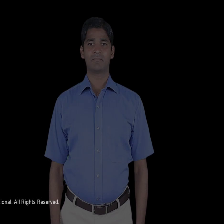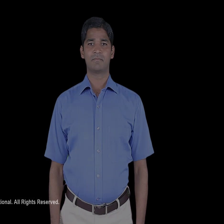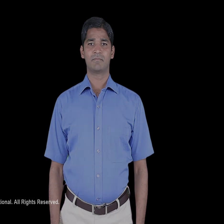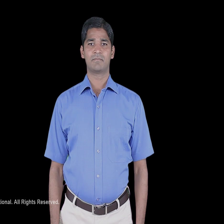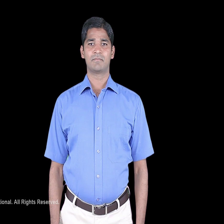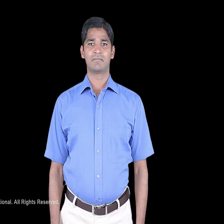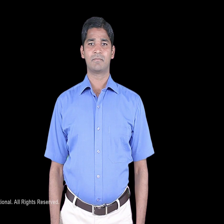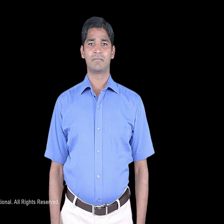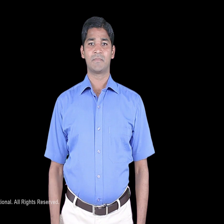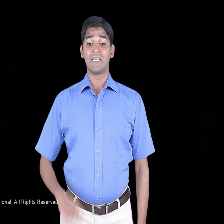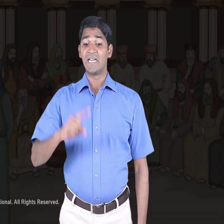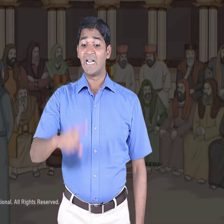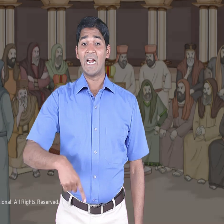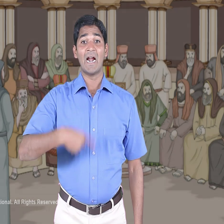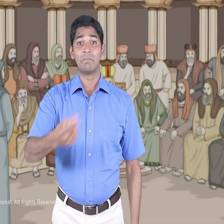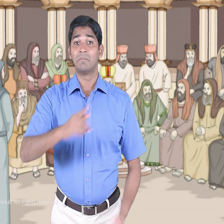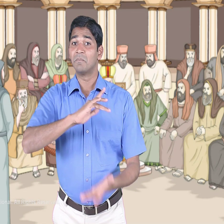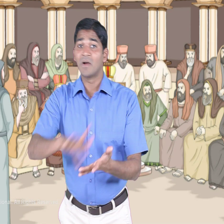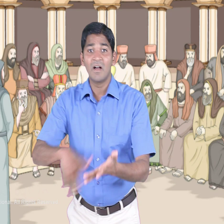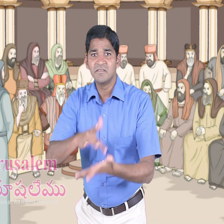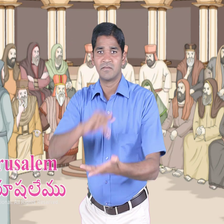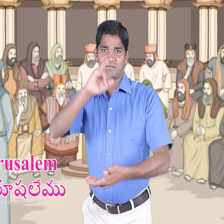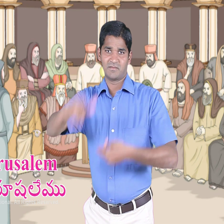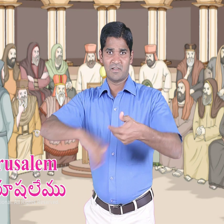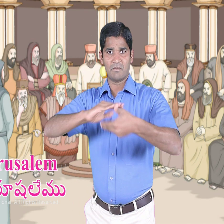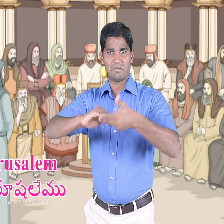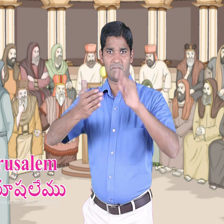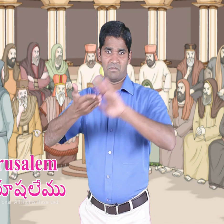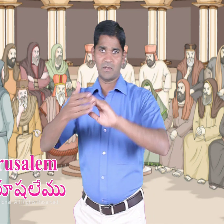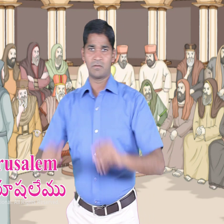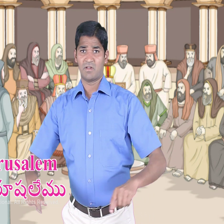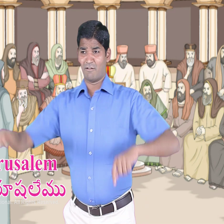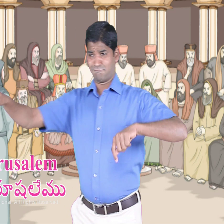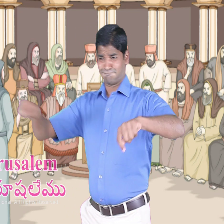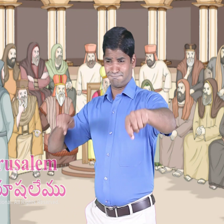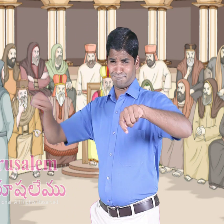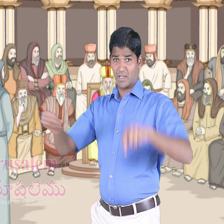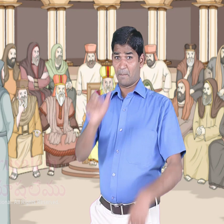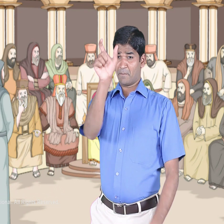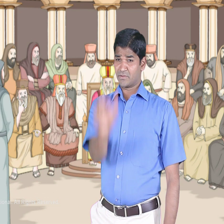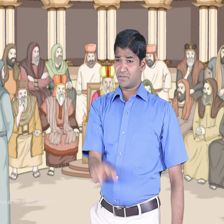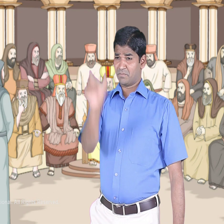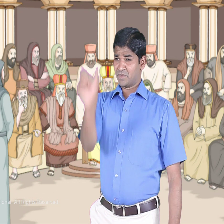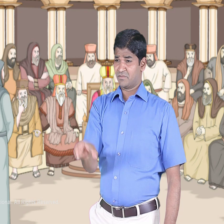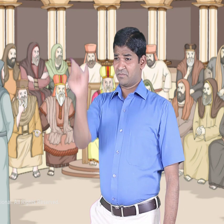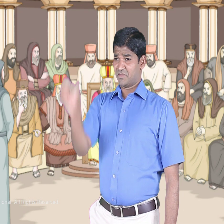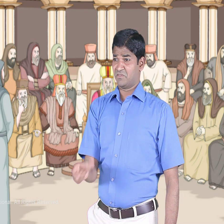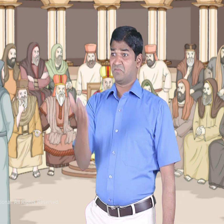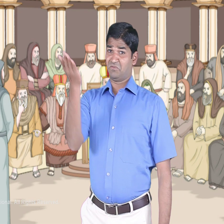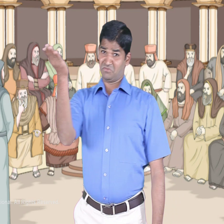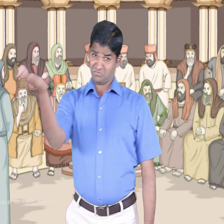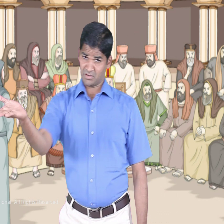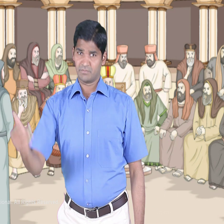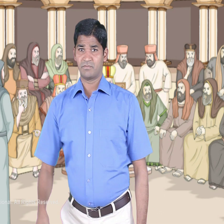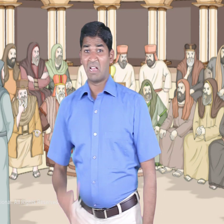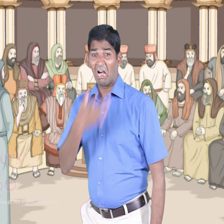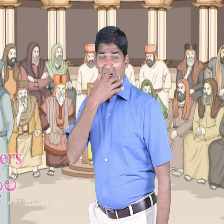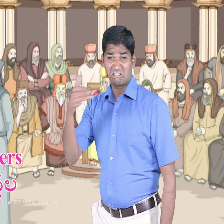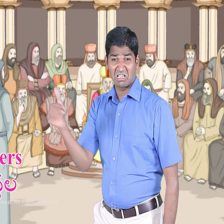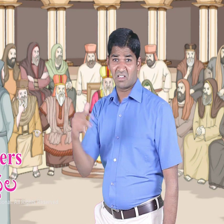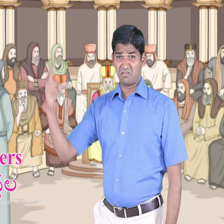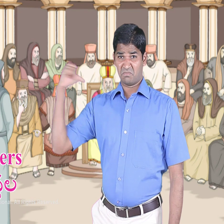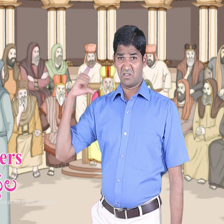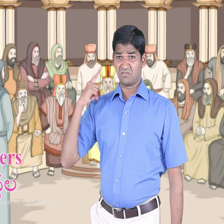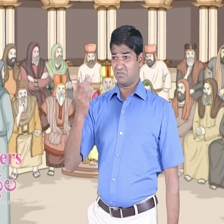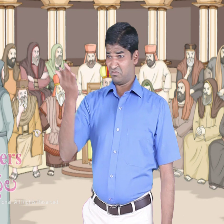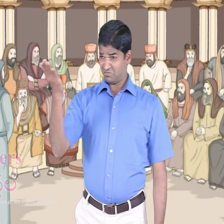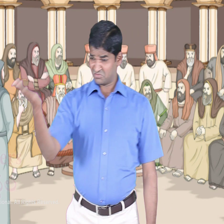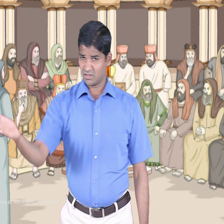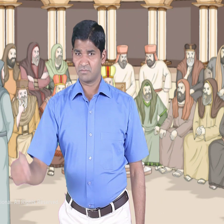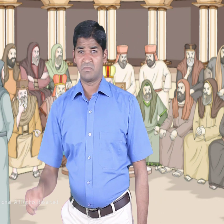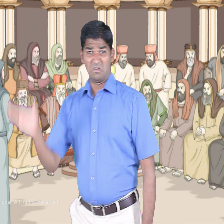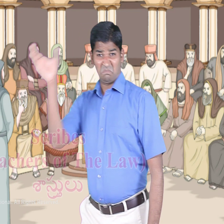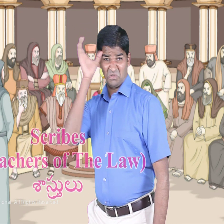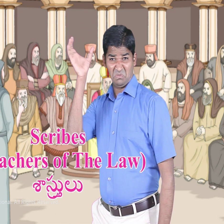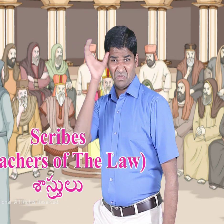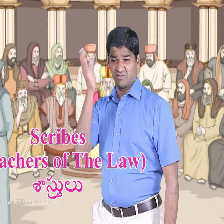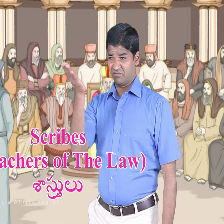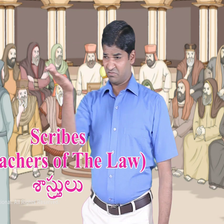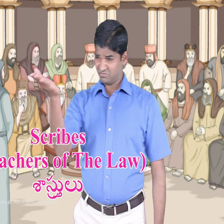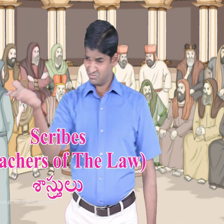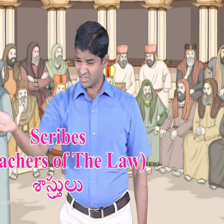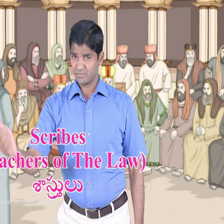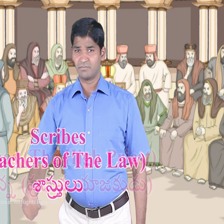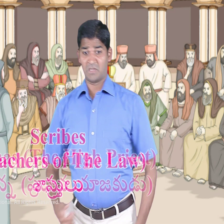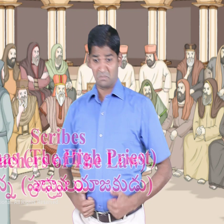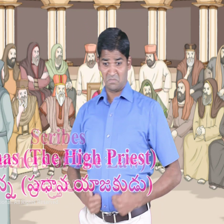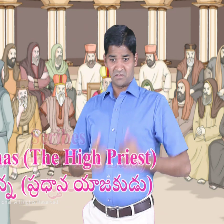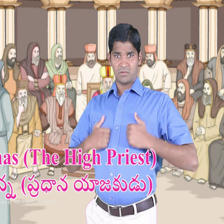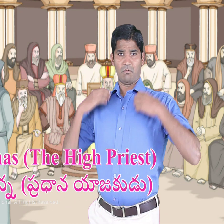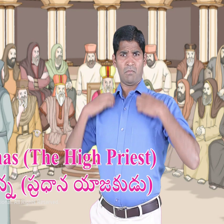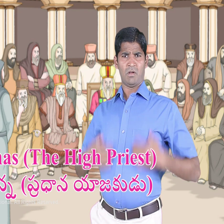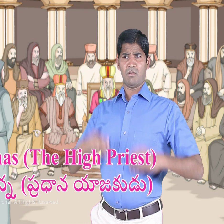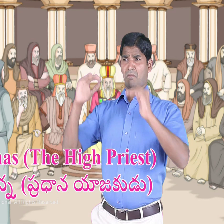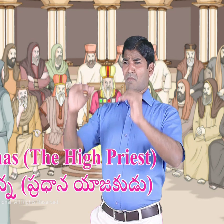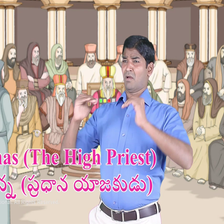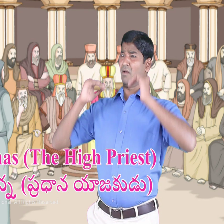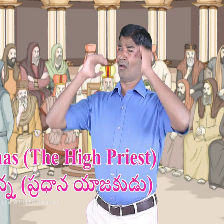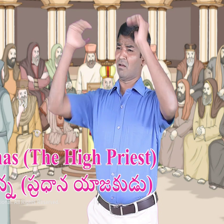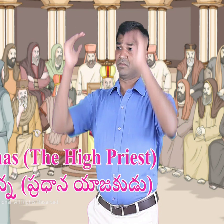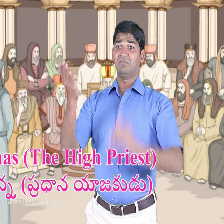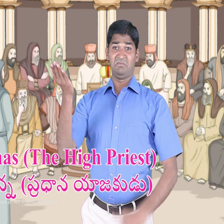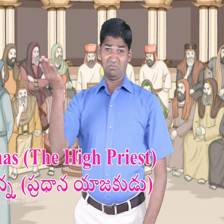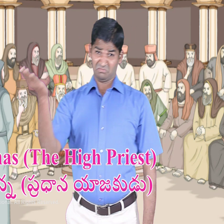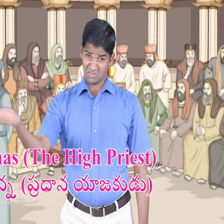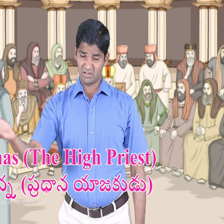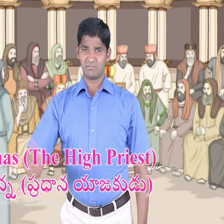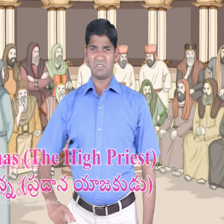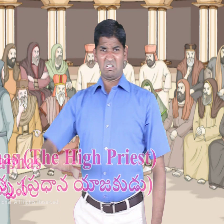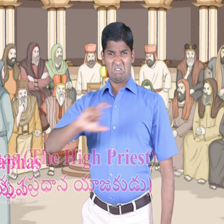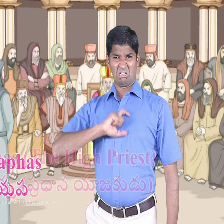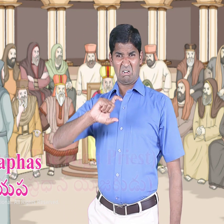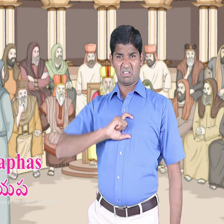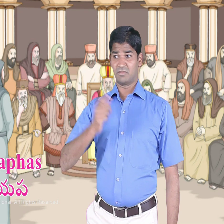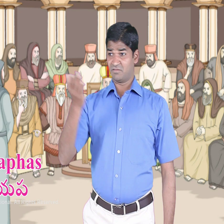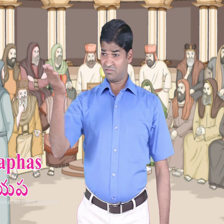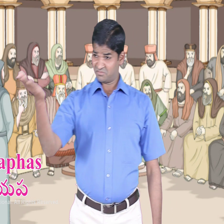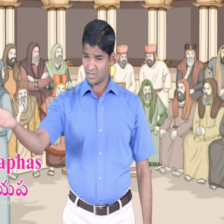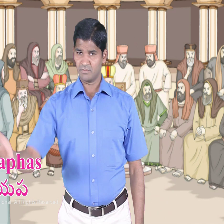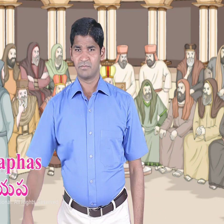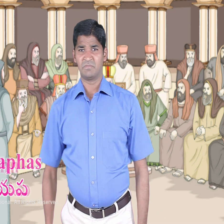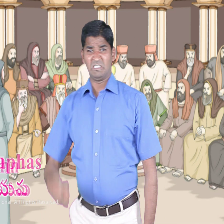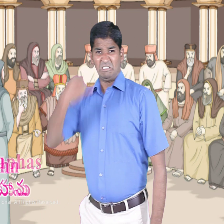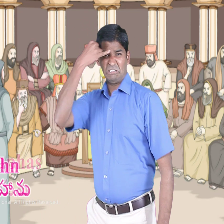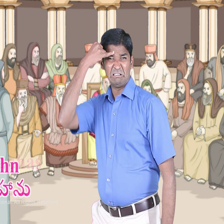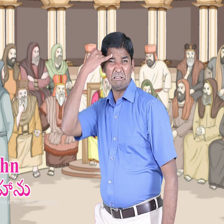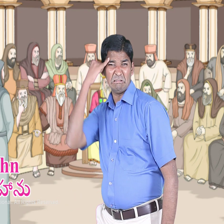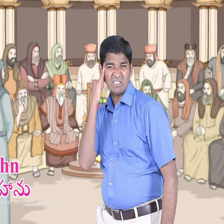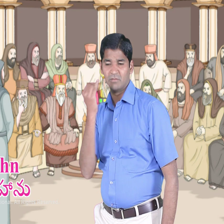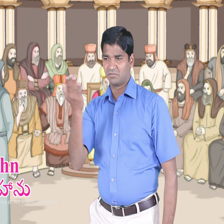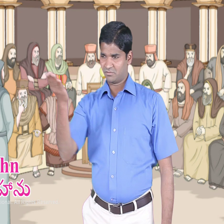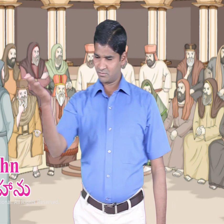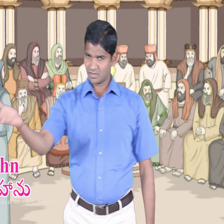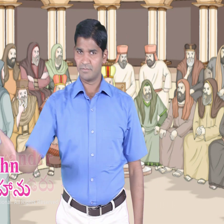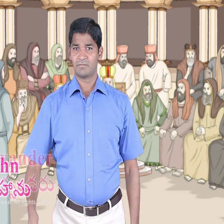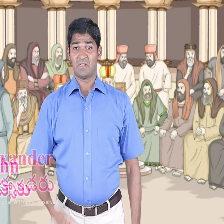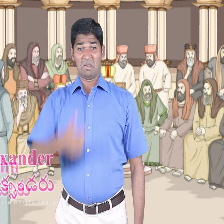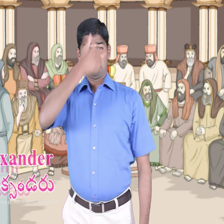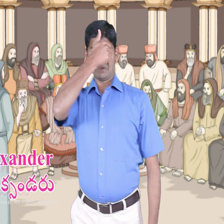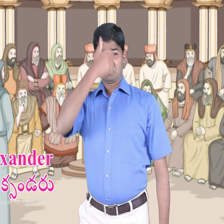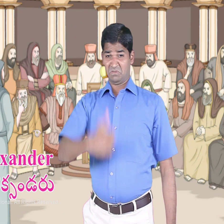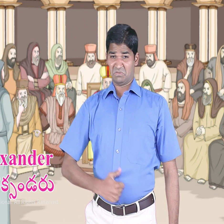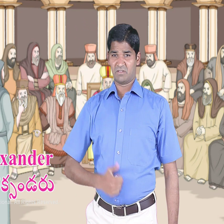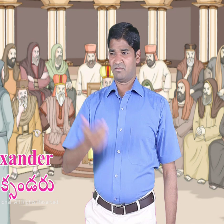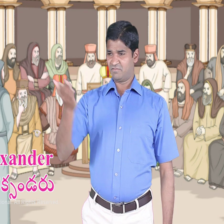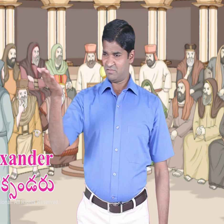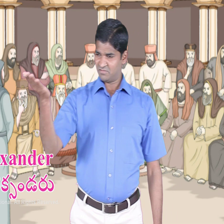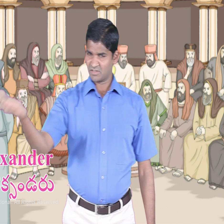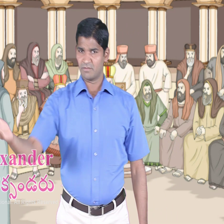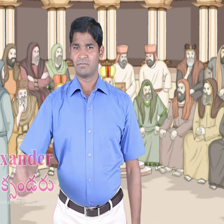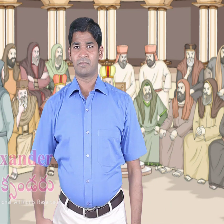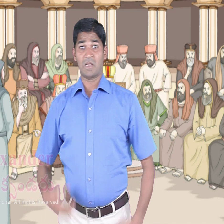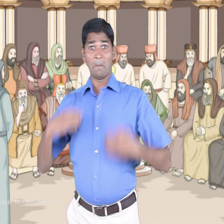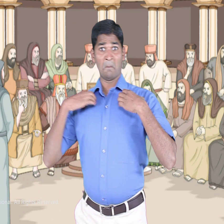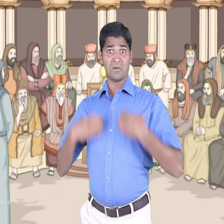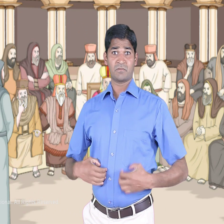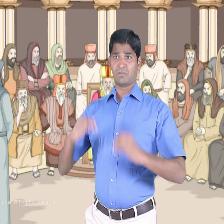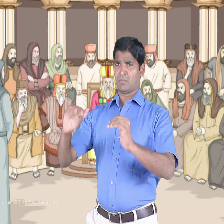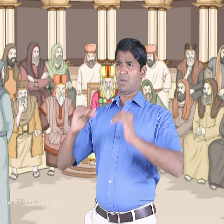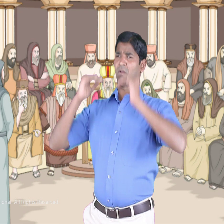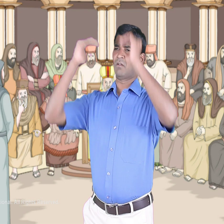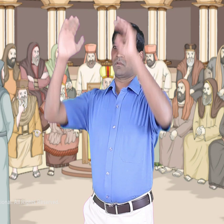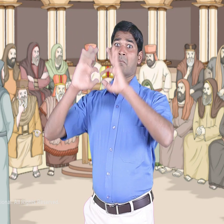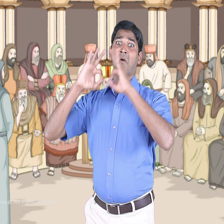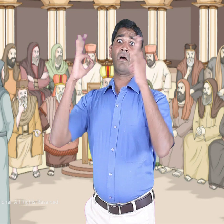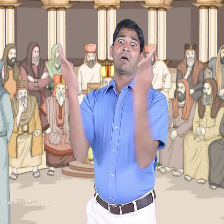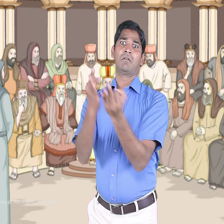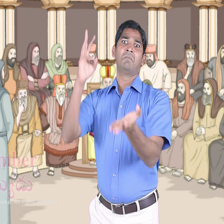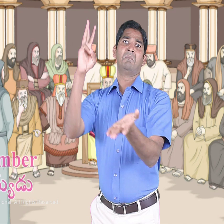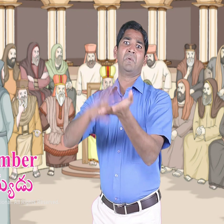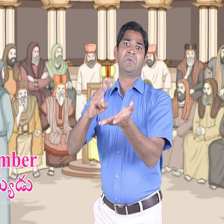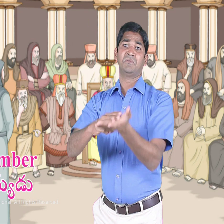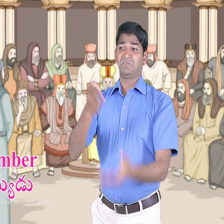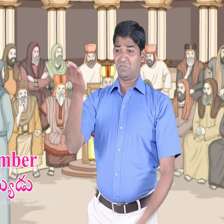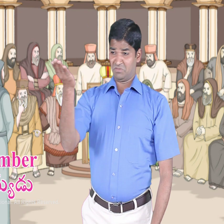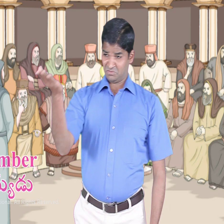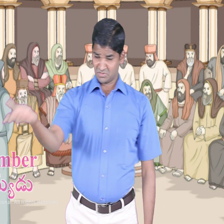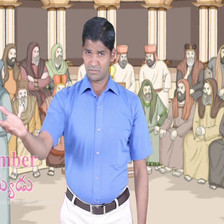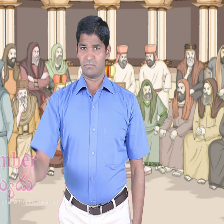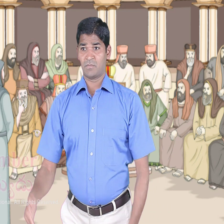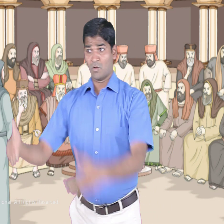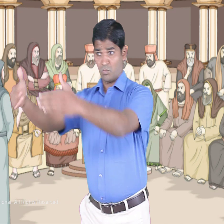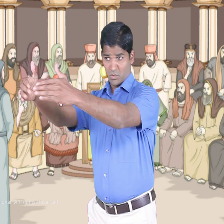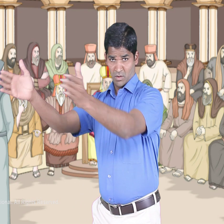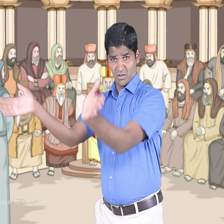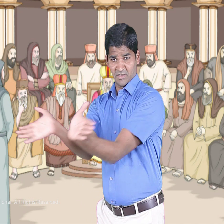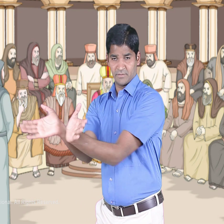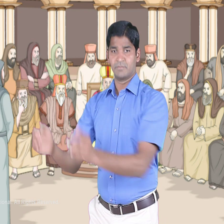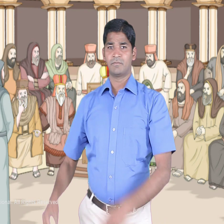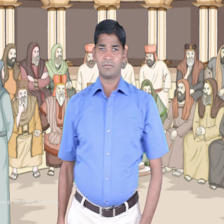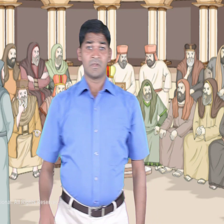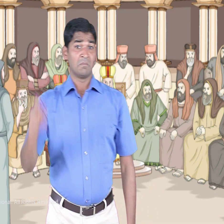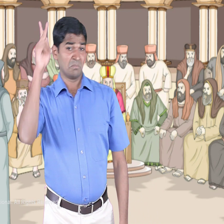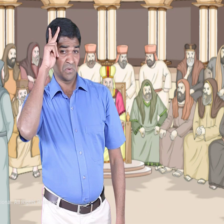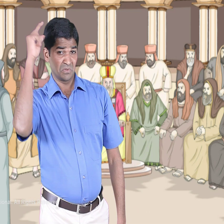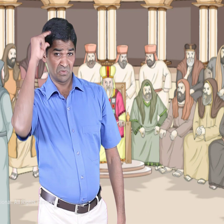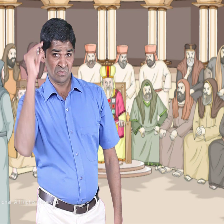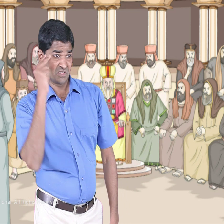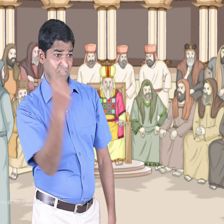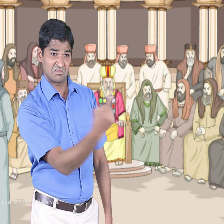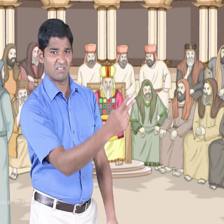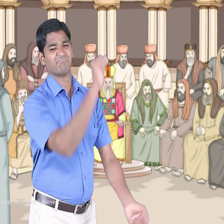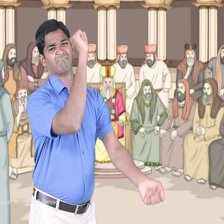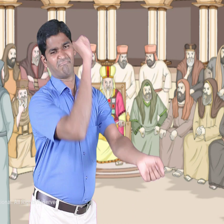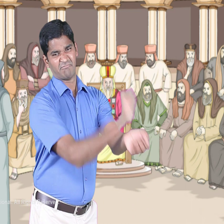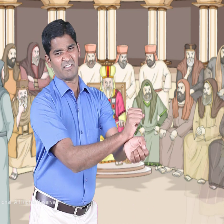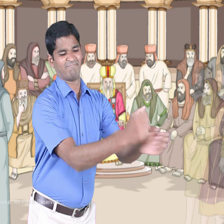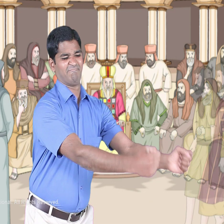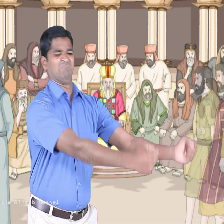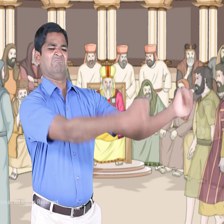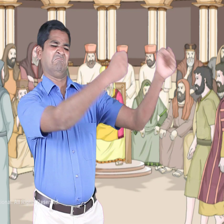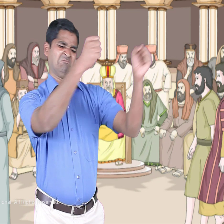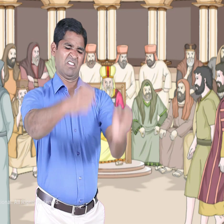The next day the rulers, elders, and scribes assembled in Jerusalem, along with Annas the high priest, Caiaphas, John, Alexander, and many others from the high priest’s family.